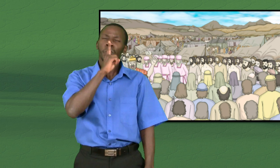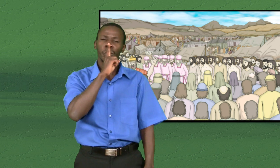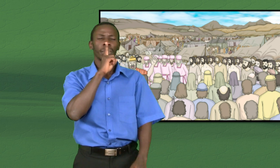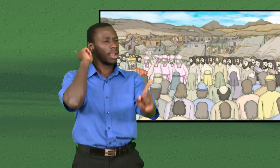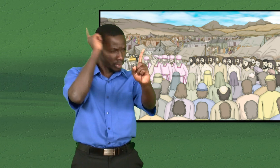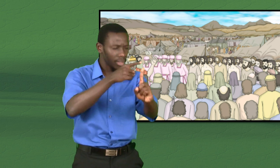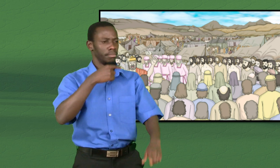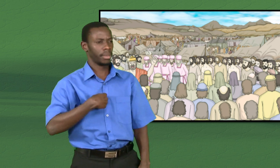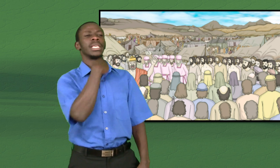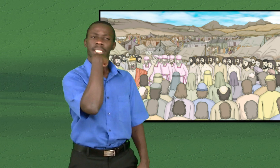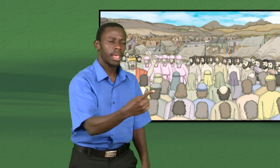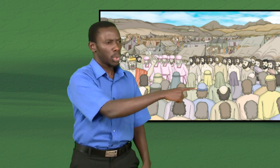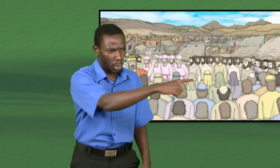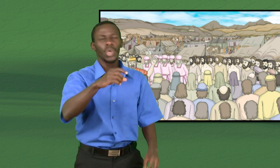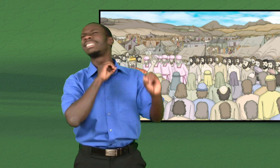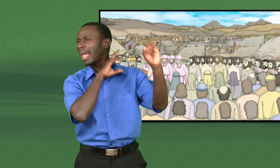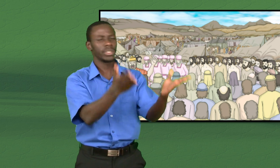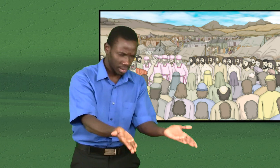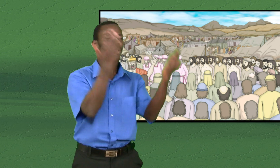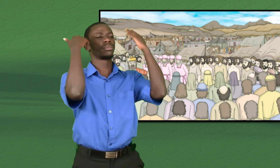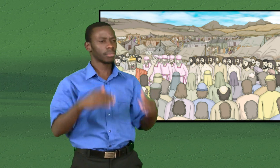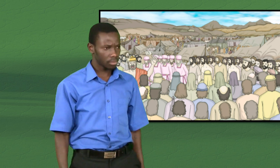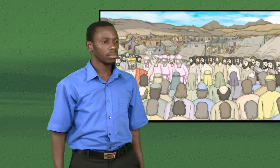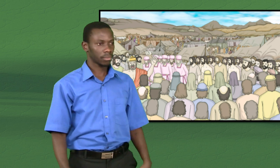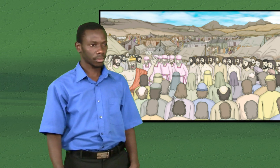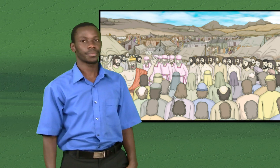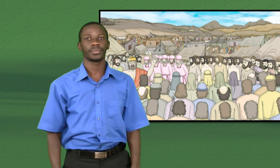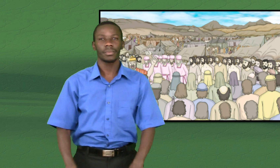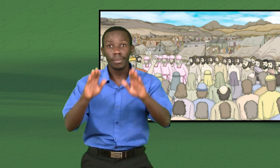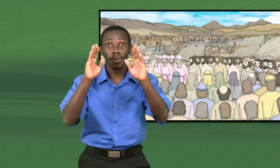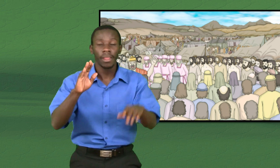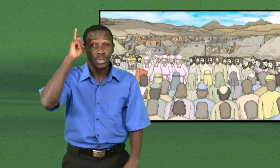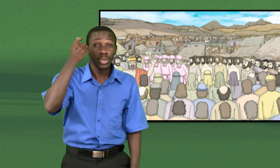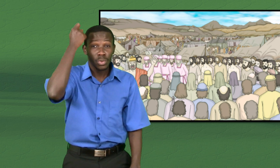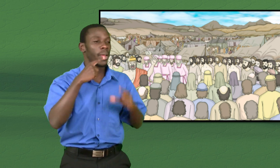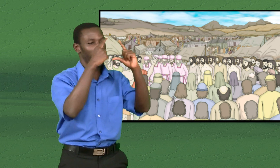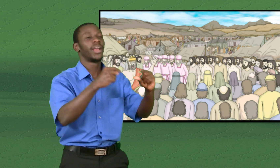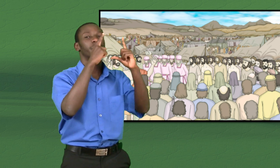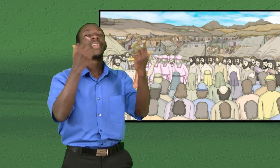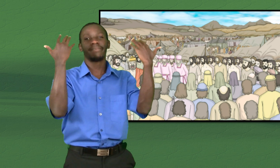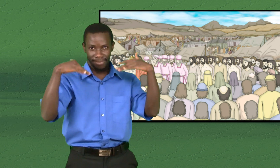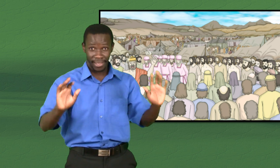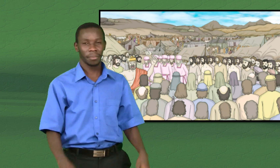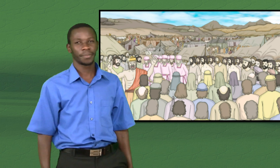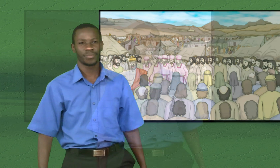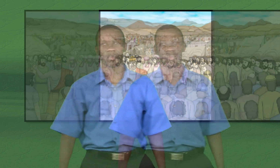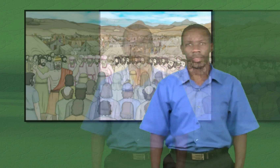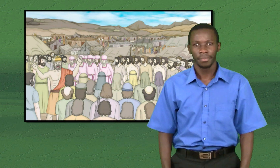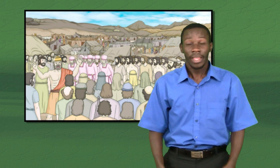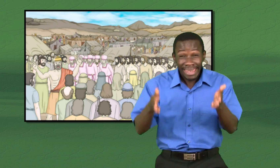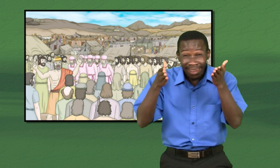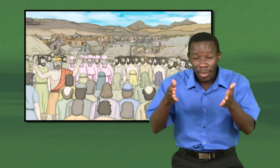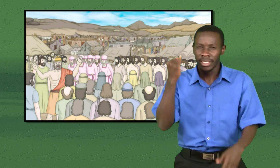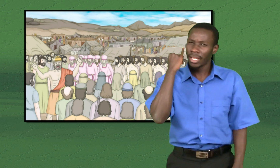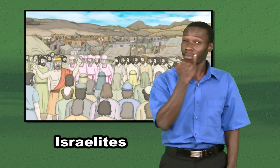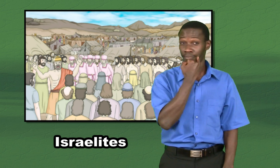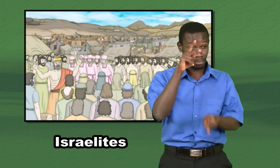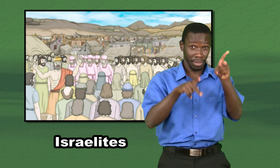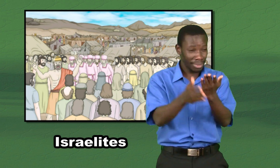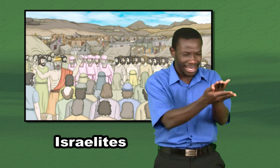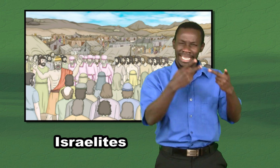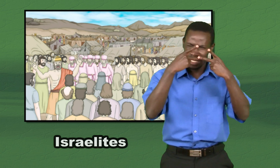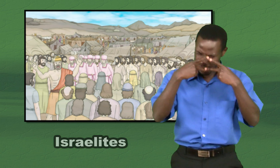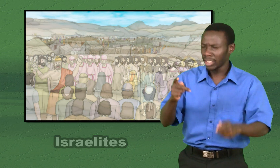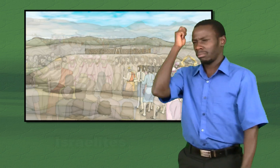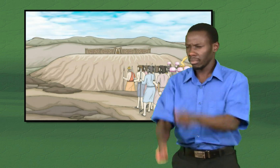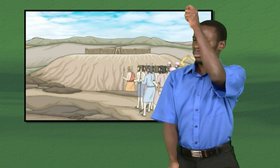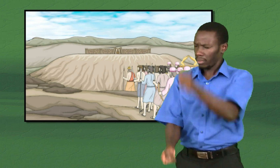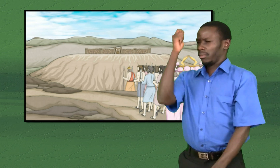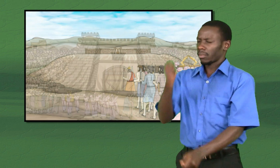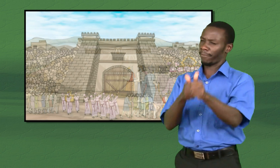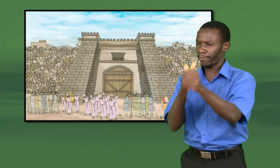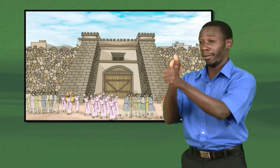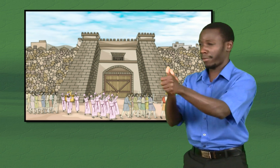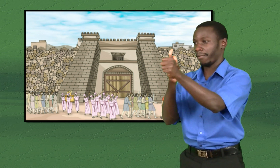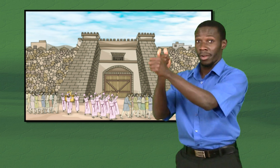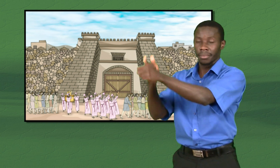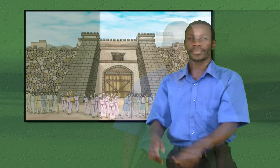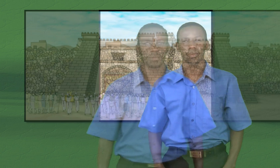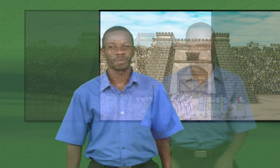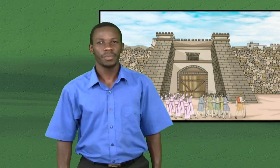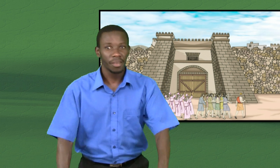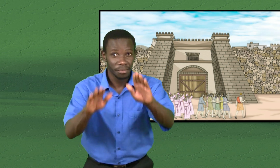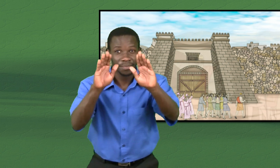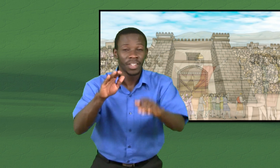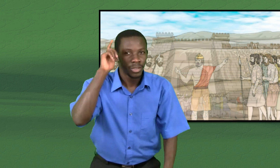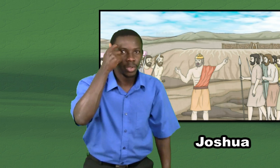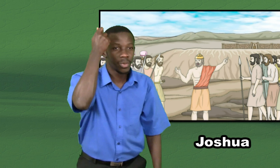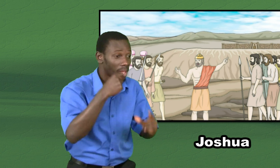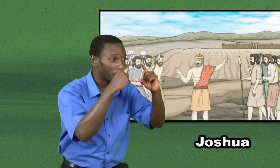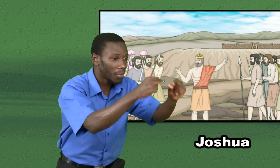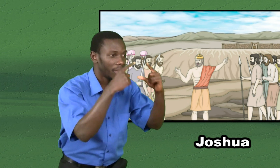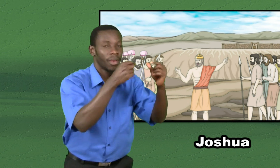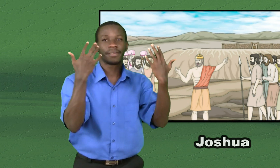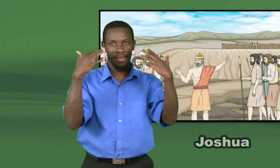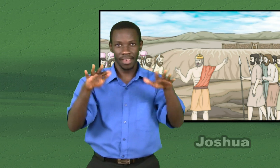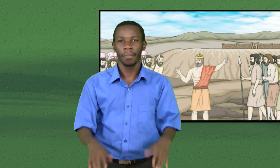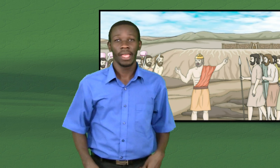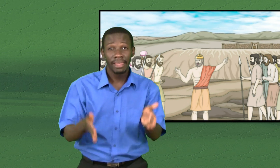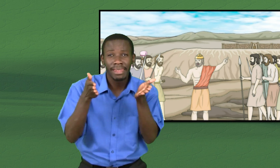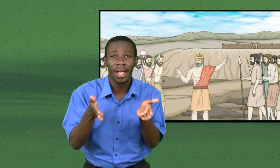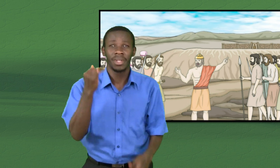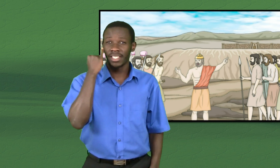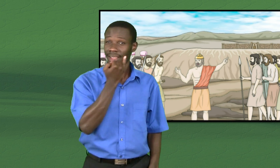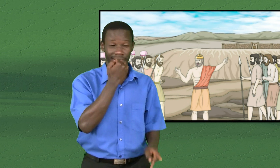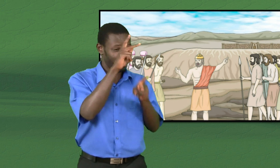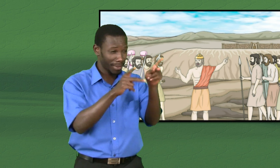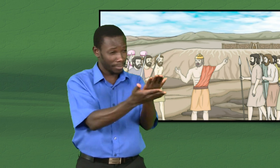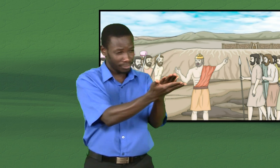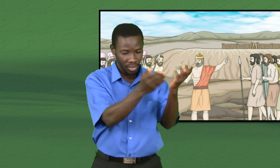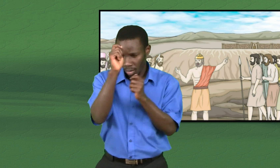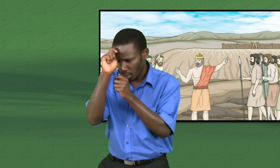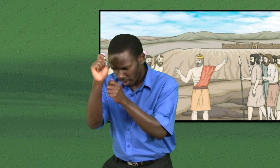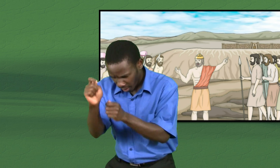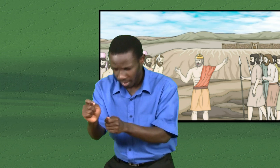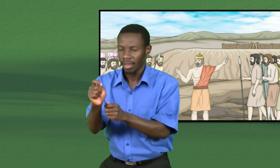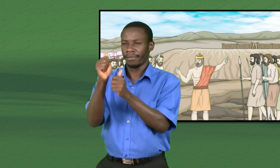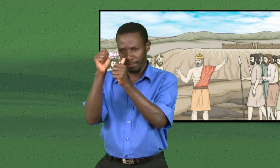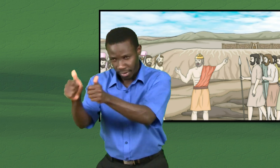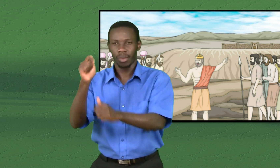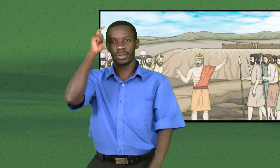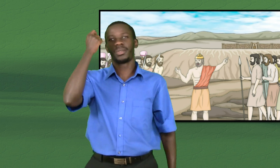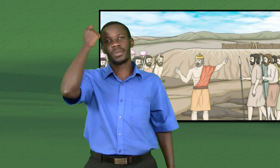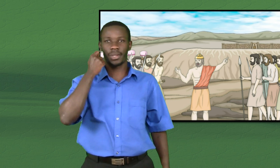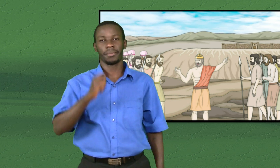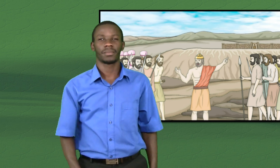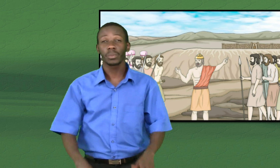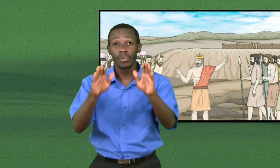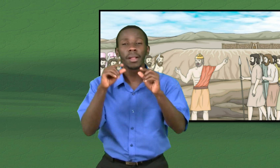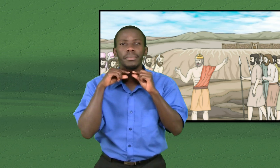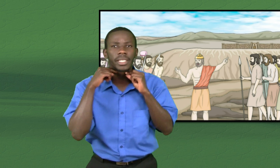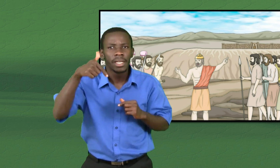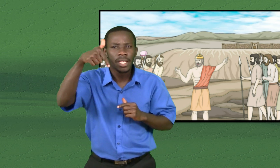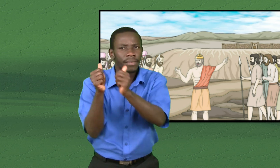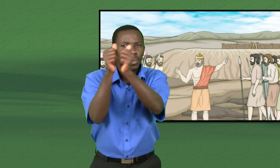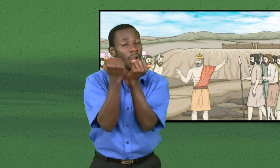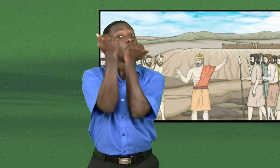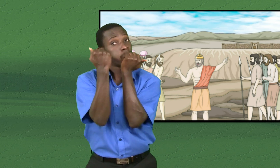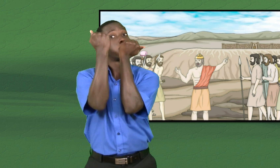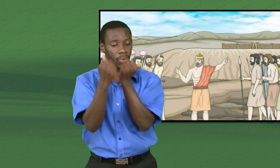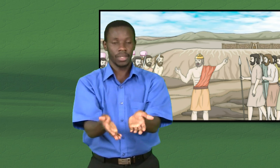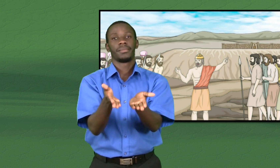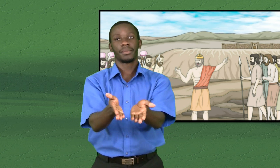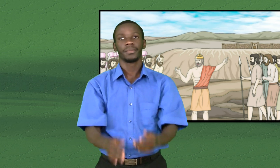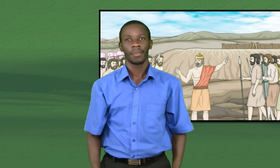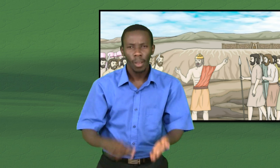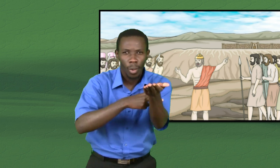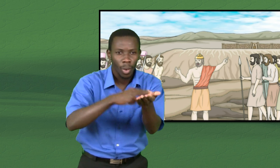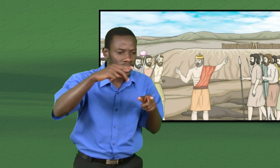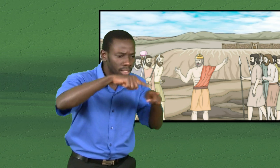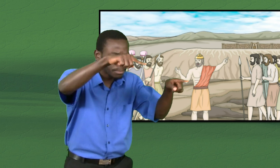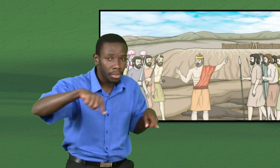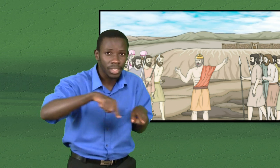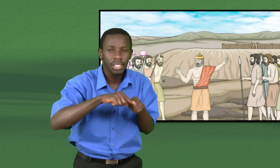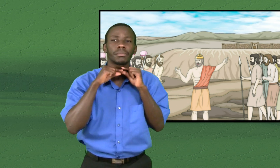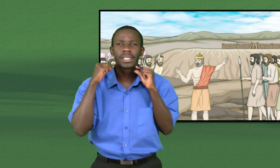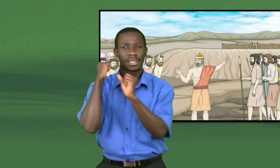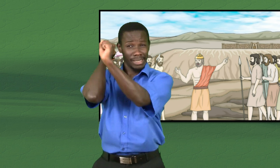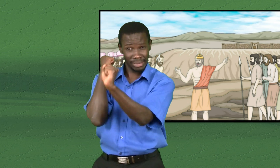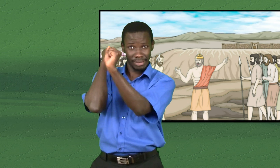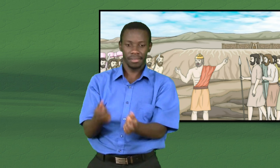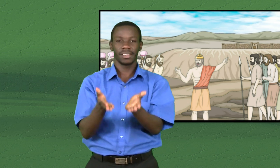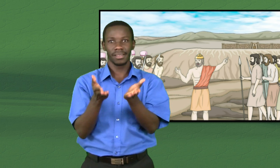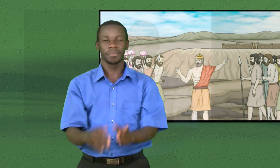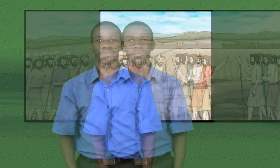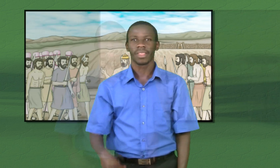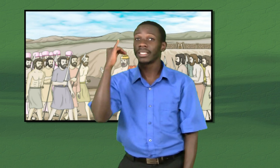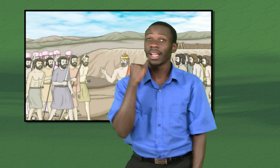While the horns continued to sound, the armed troops marched ahead of the priests who blew the horns, and the rear guard followed the ark.